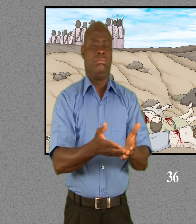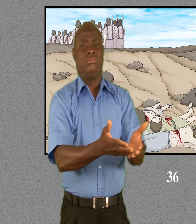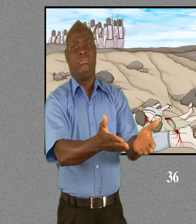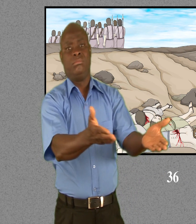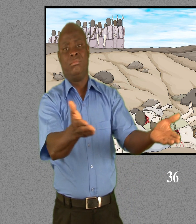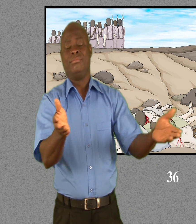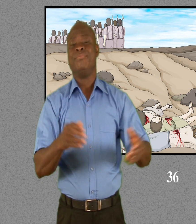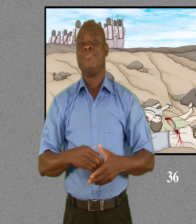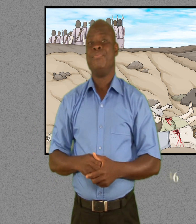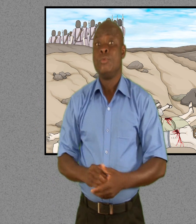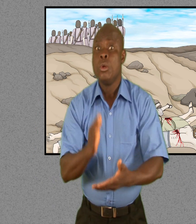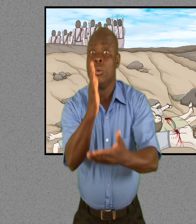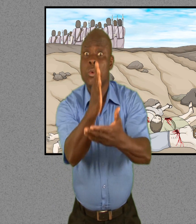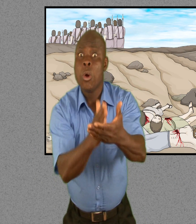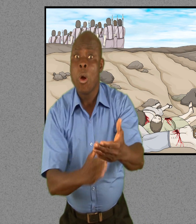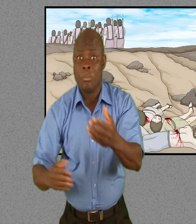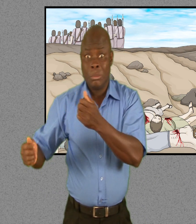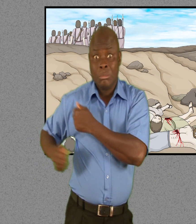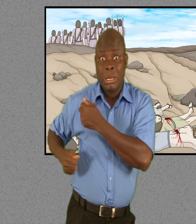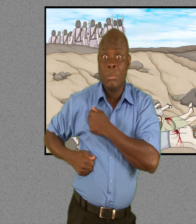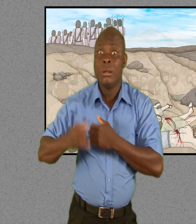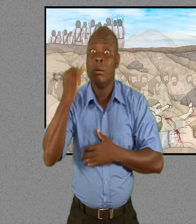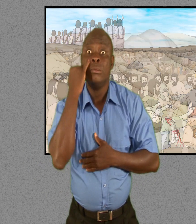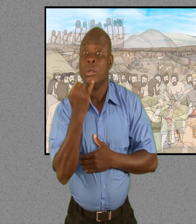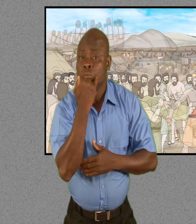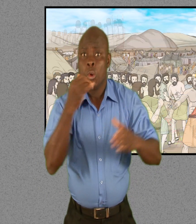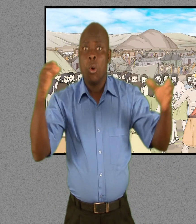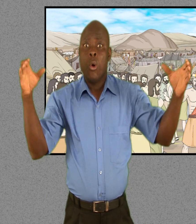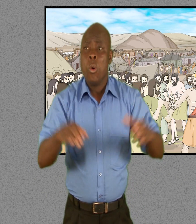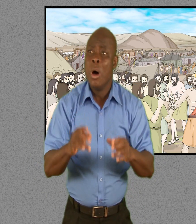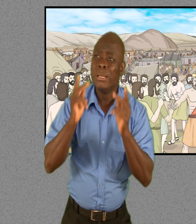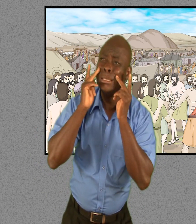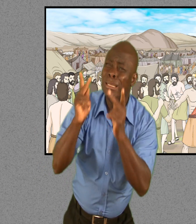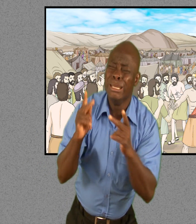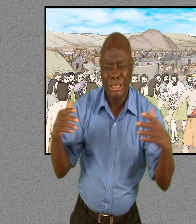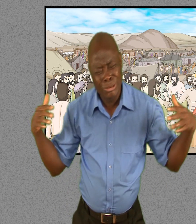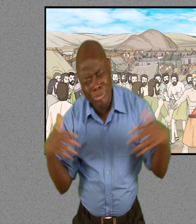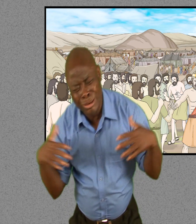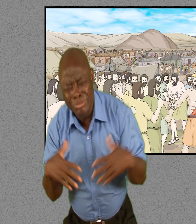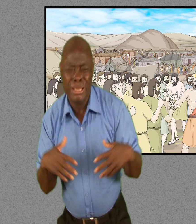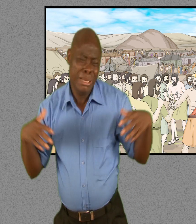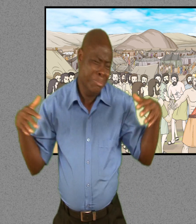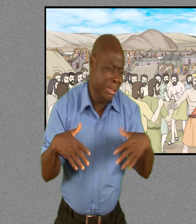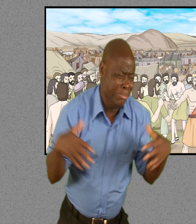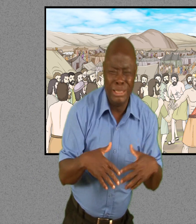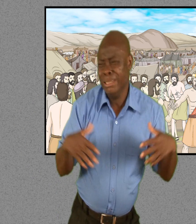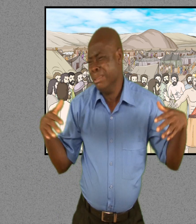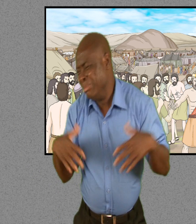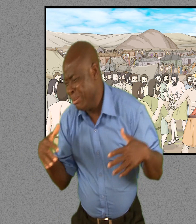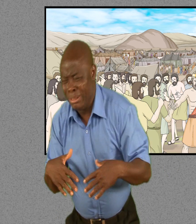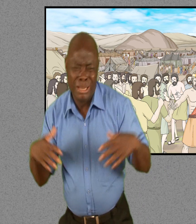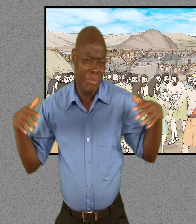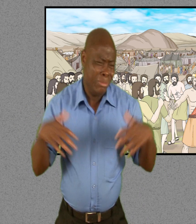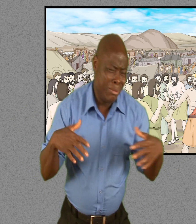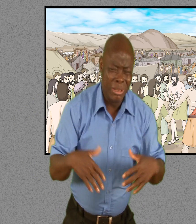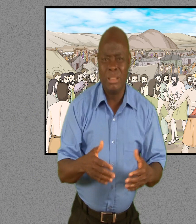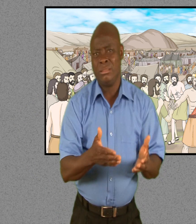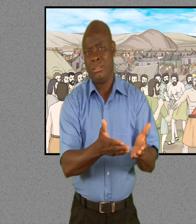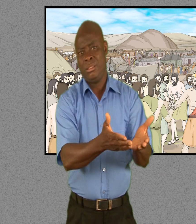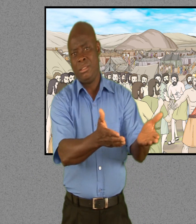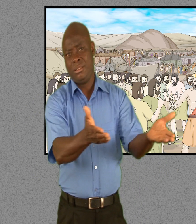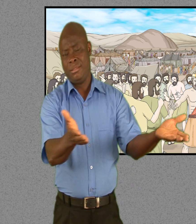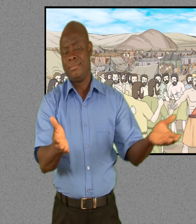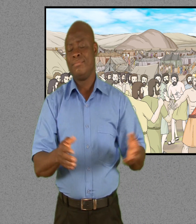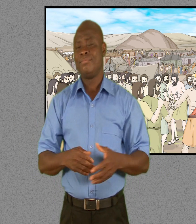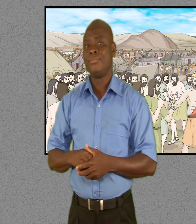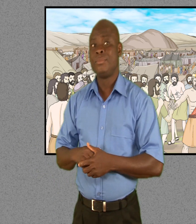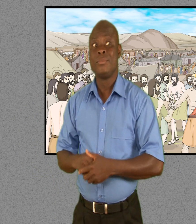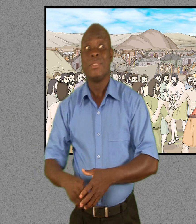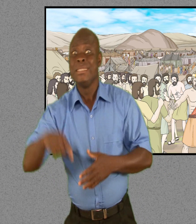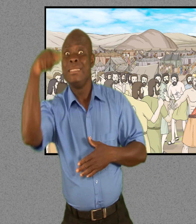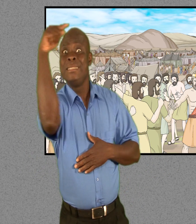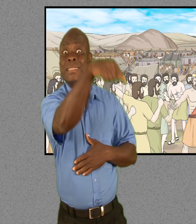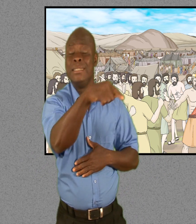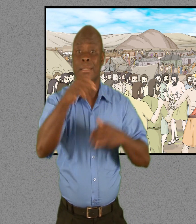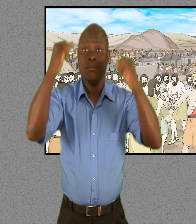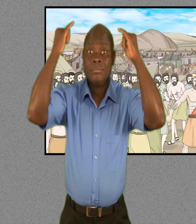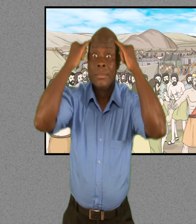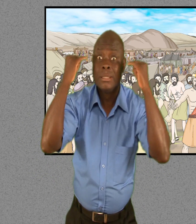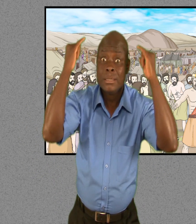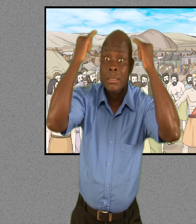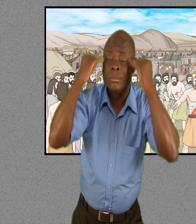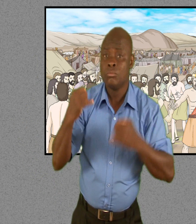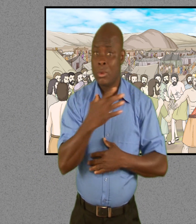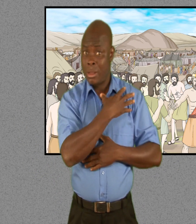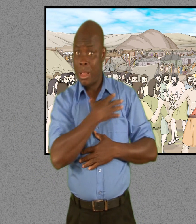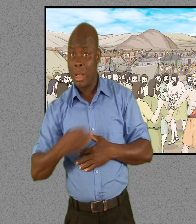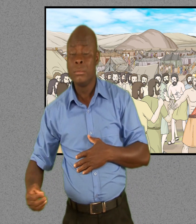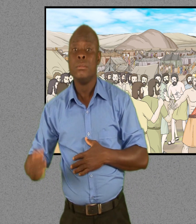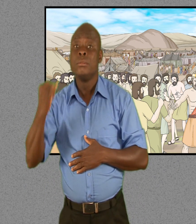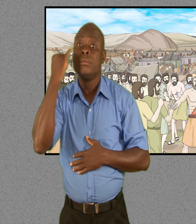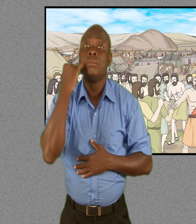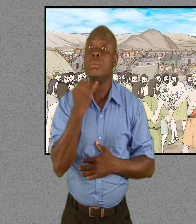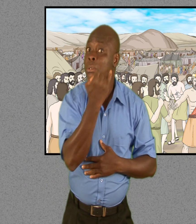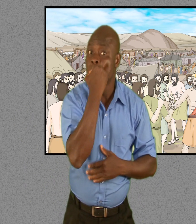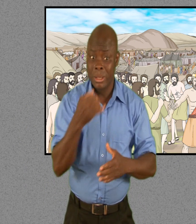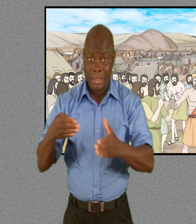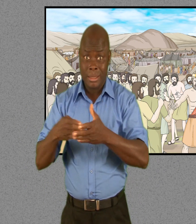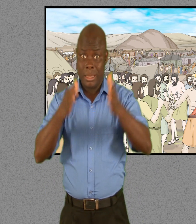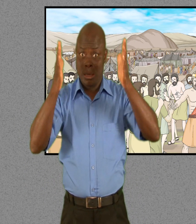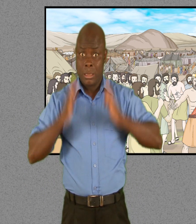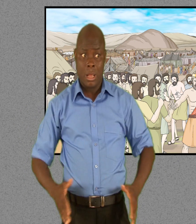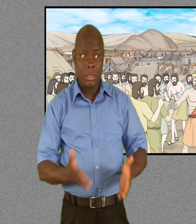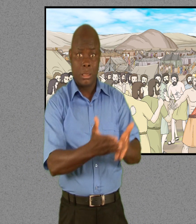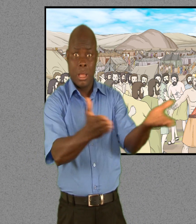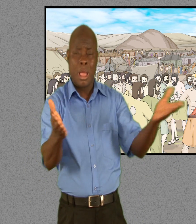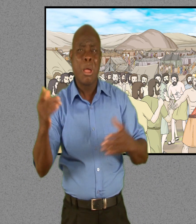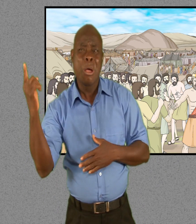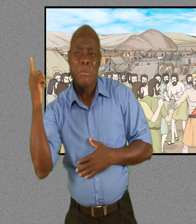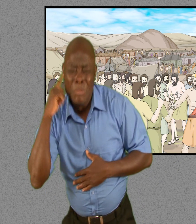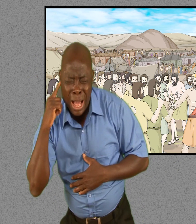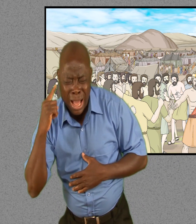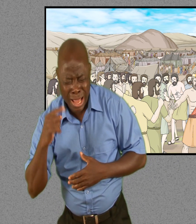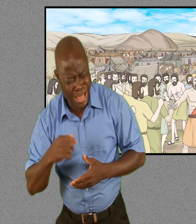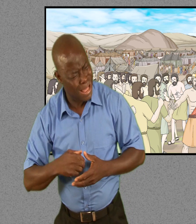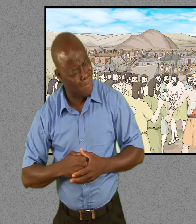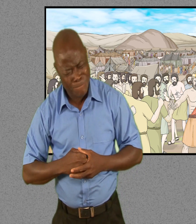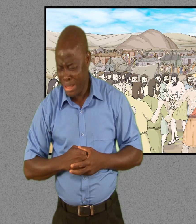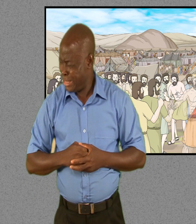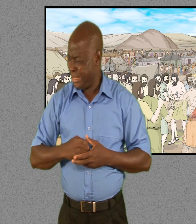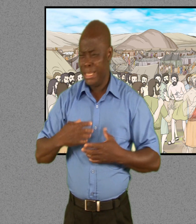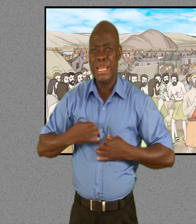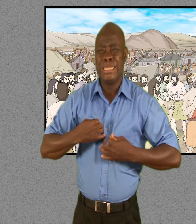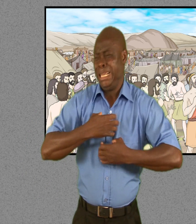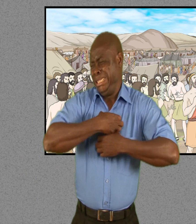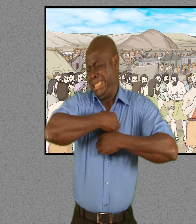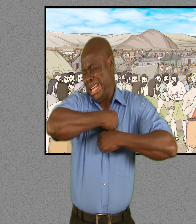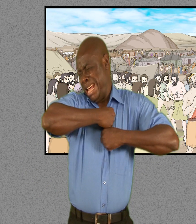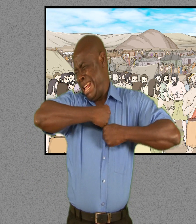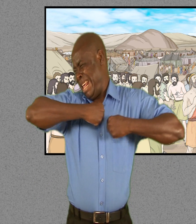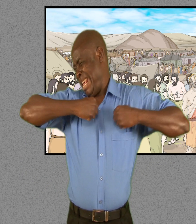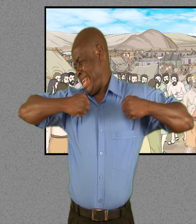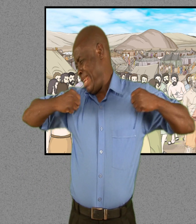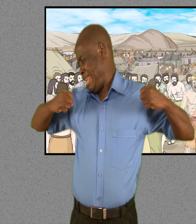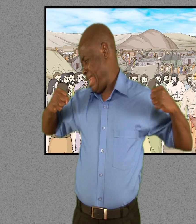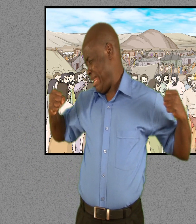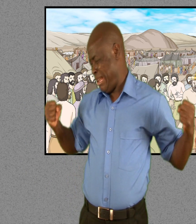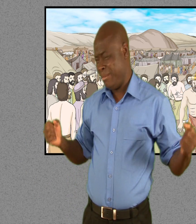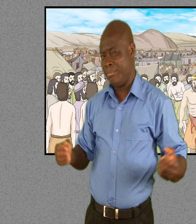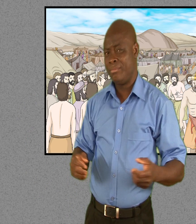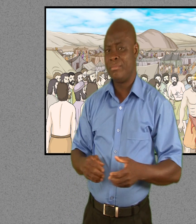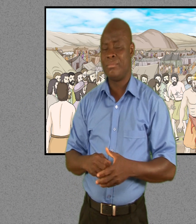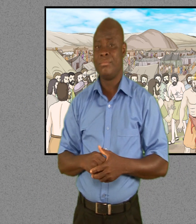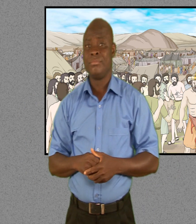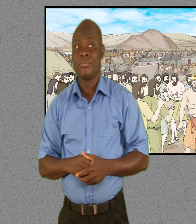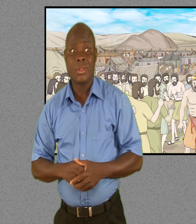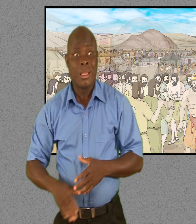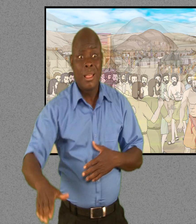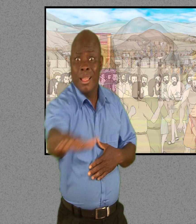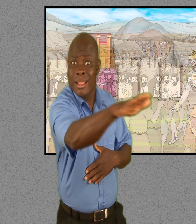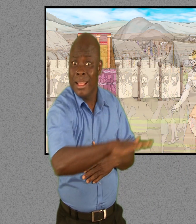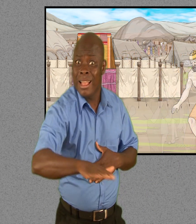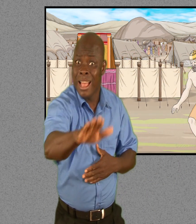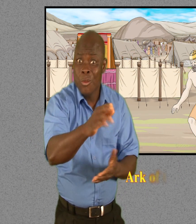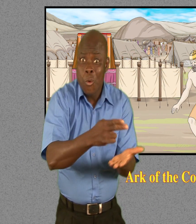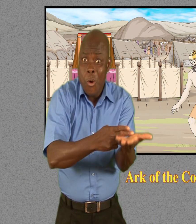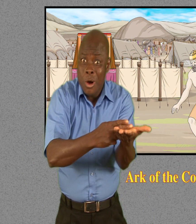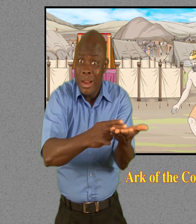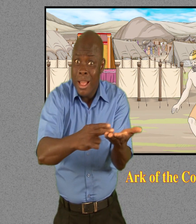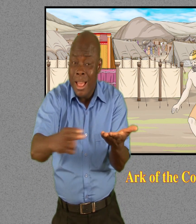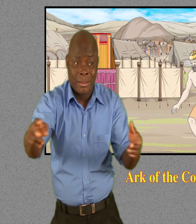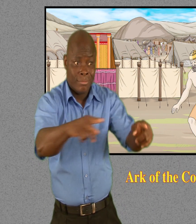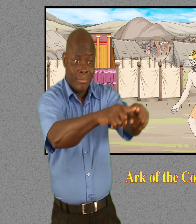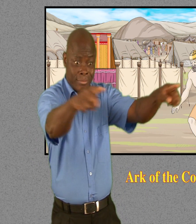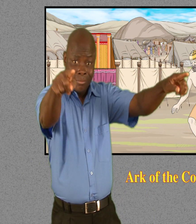So the hearts of the people melted and became like water.